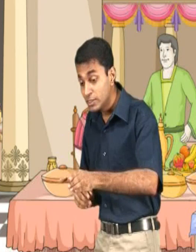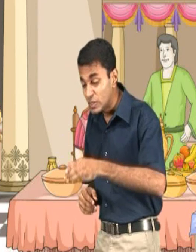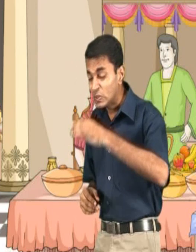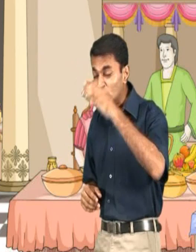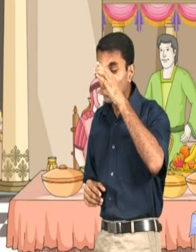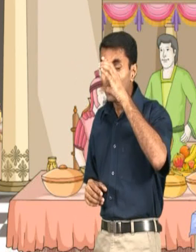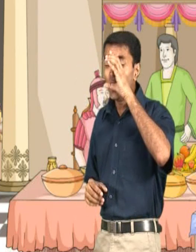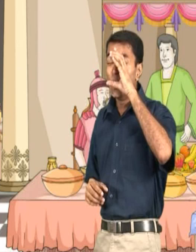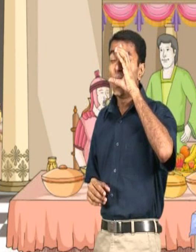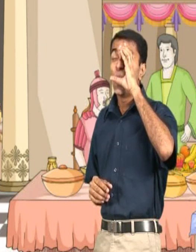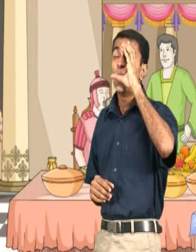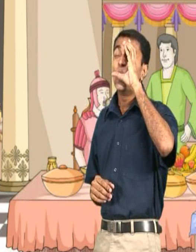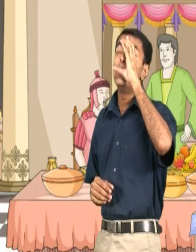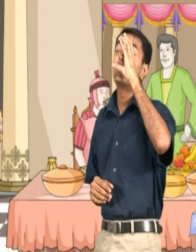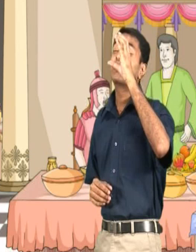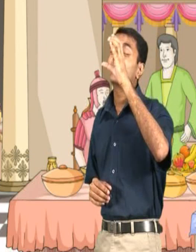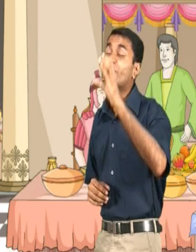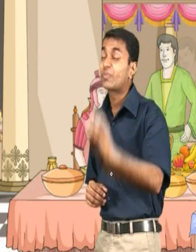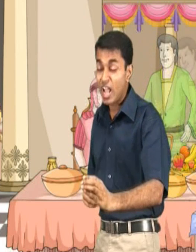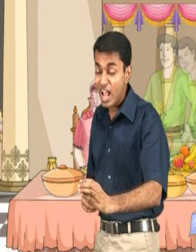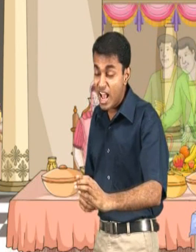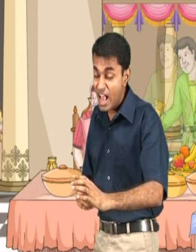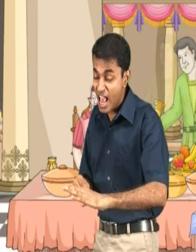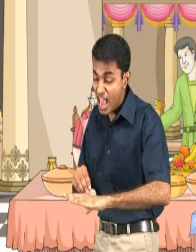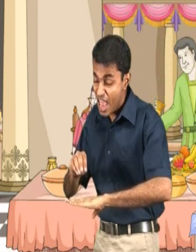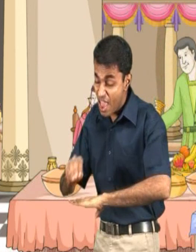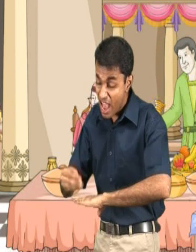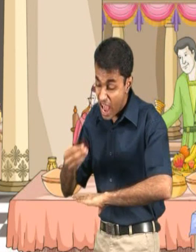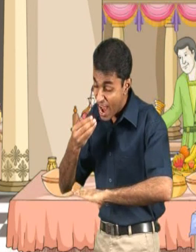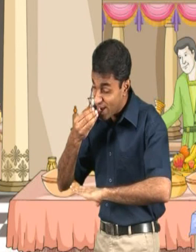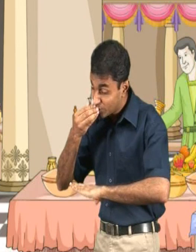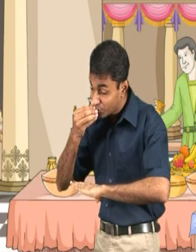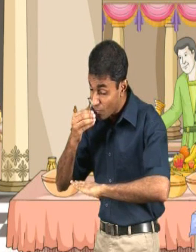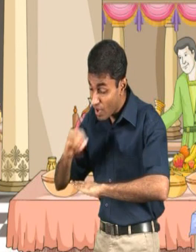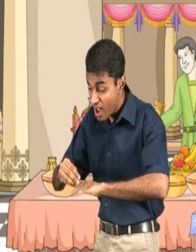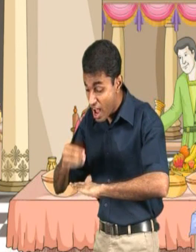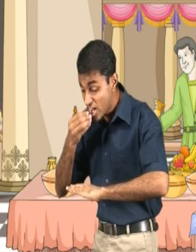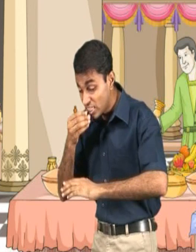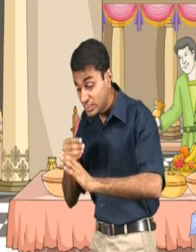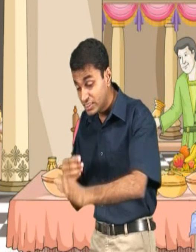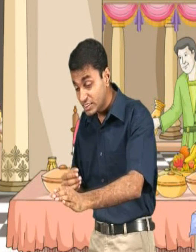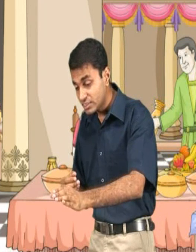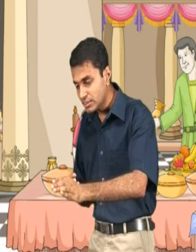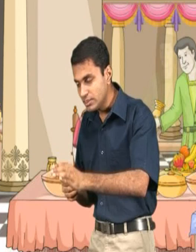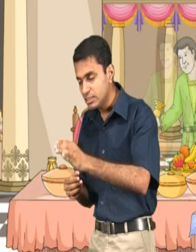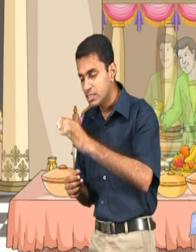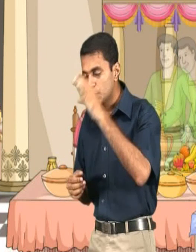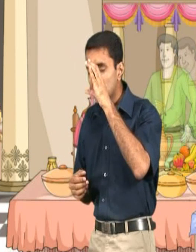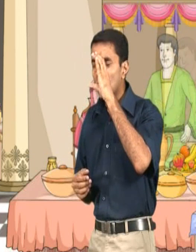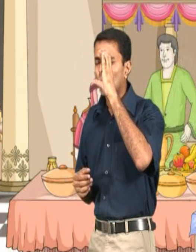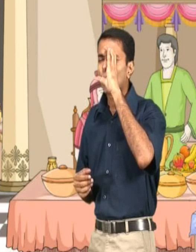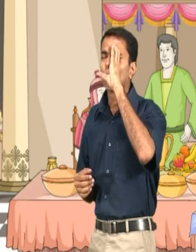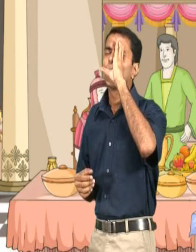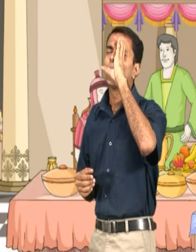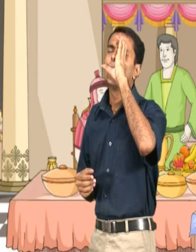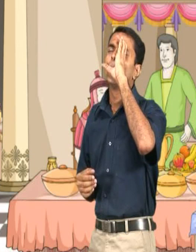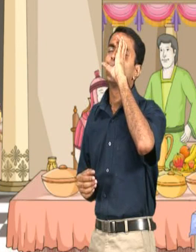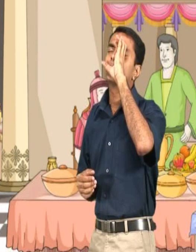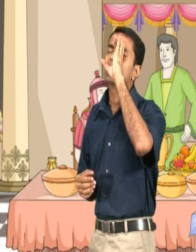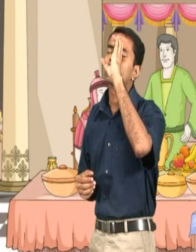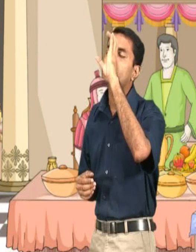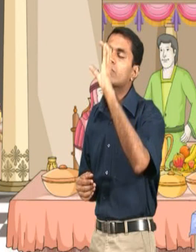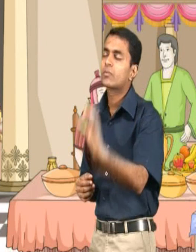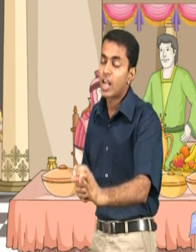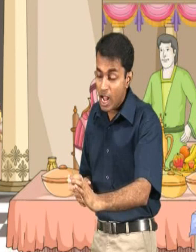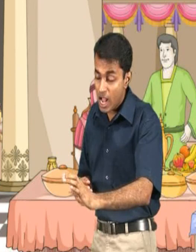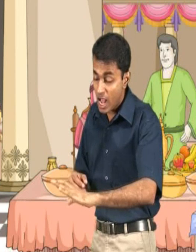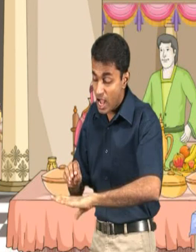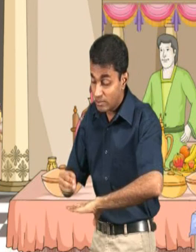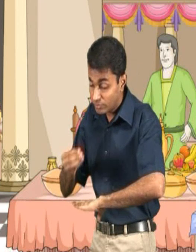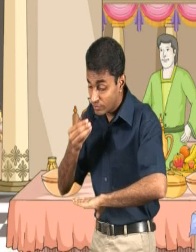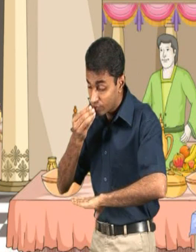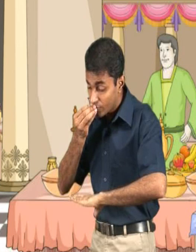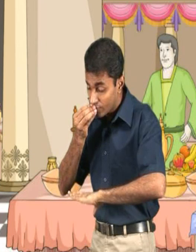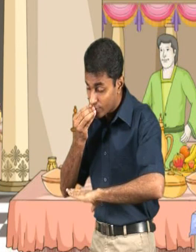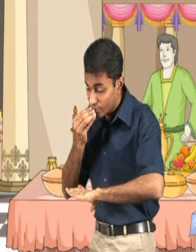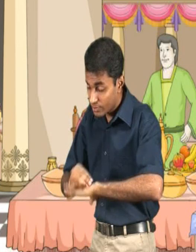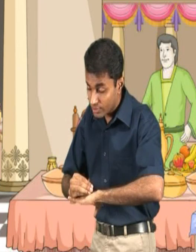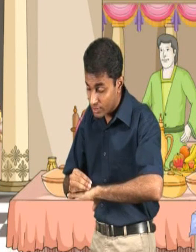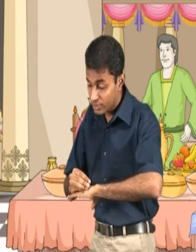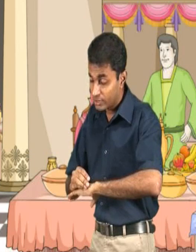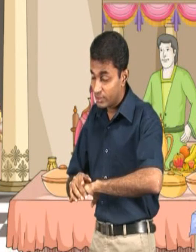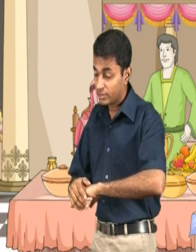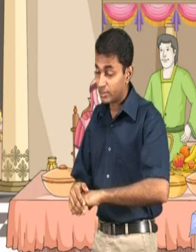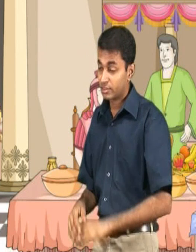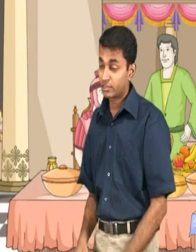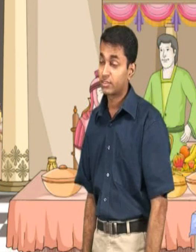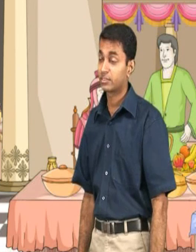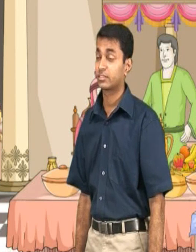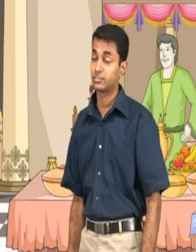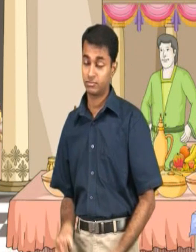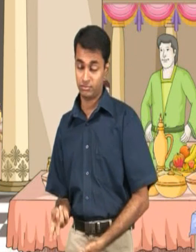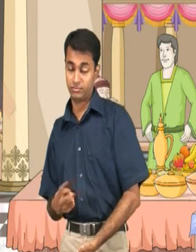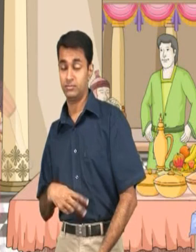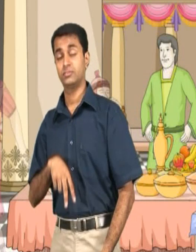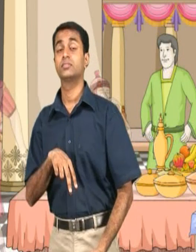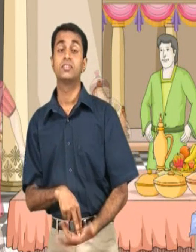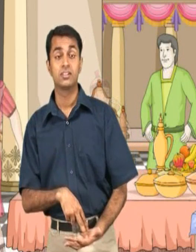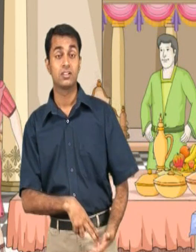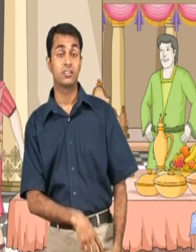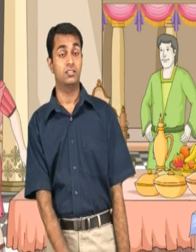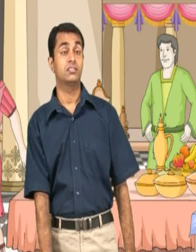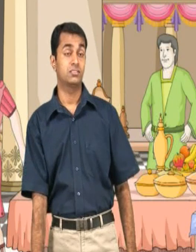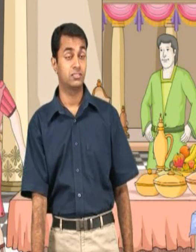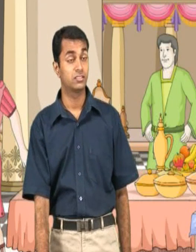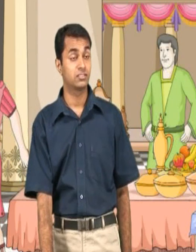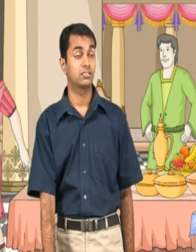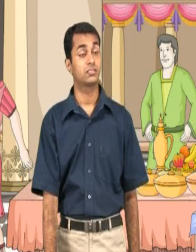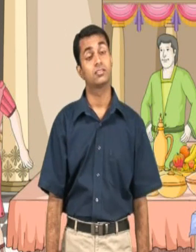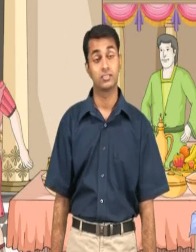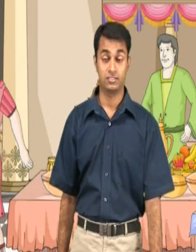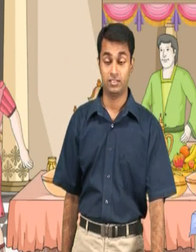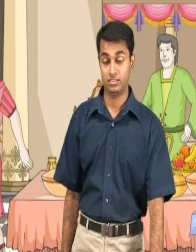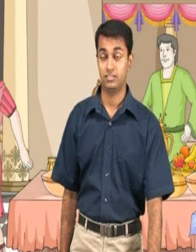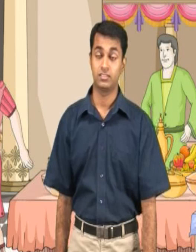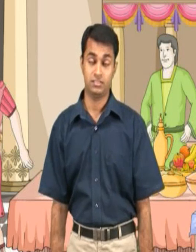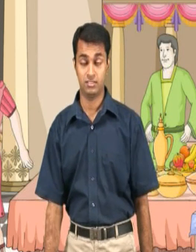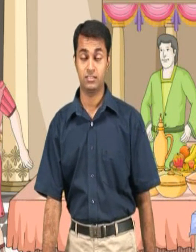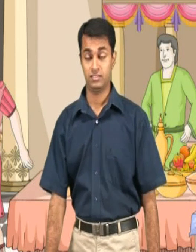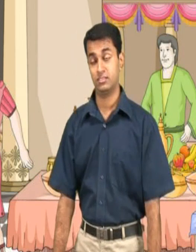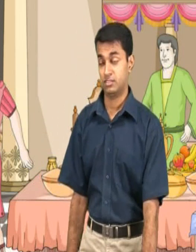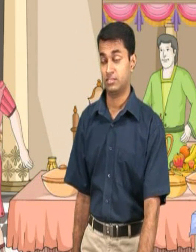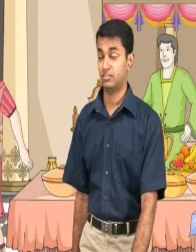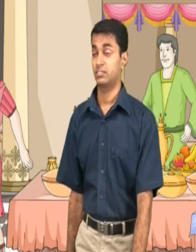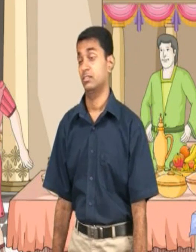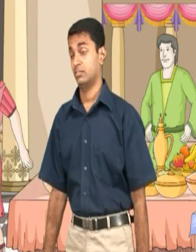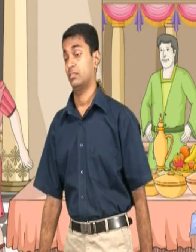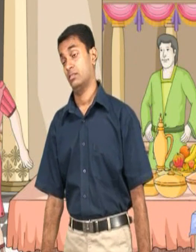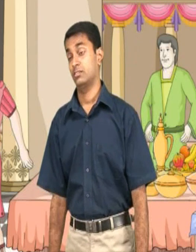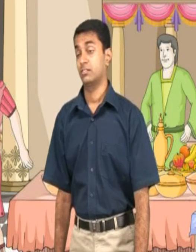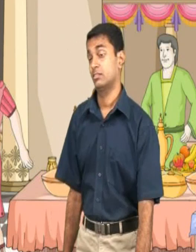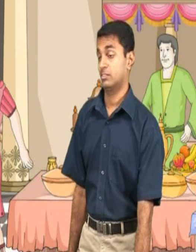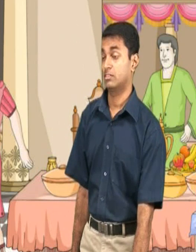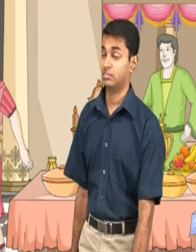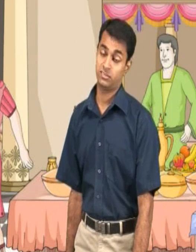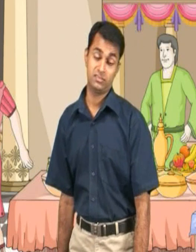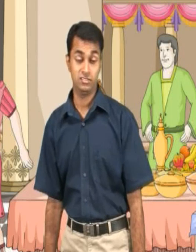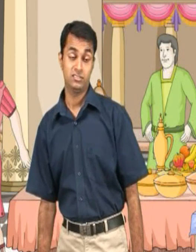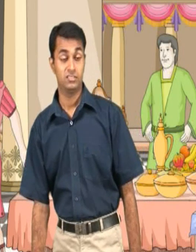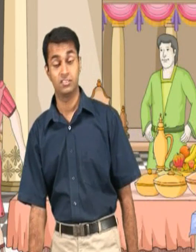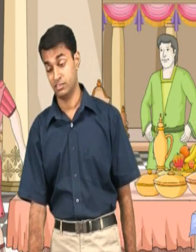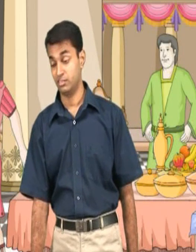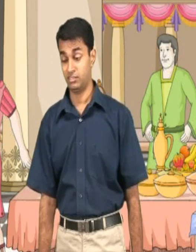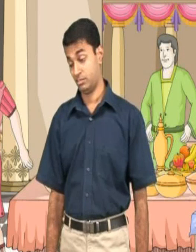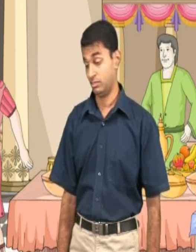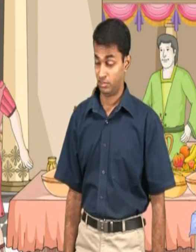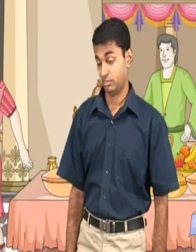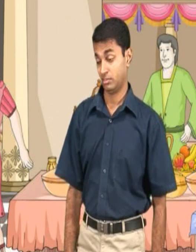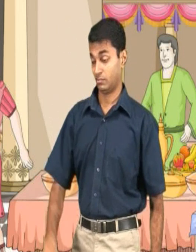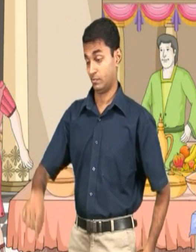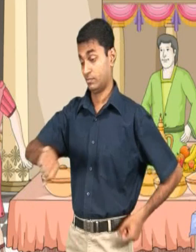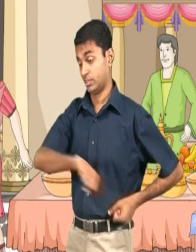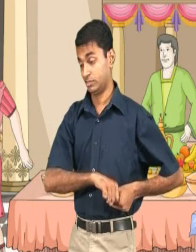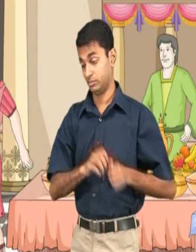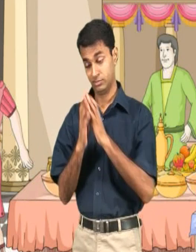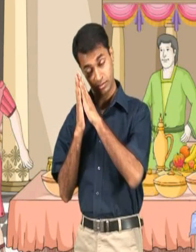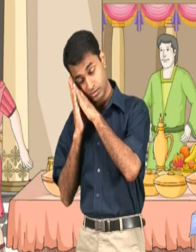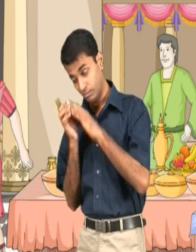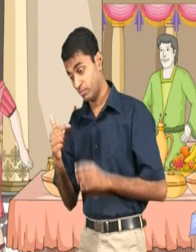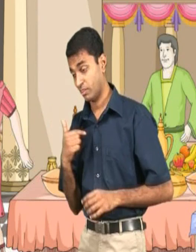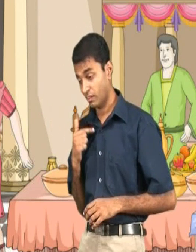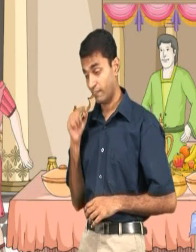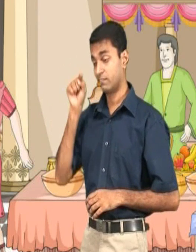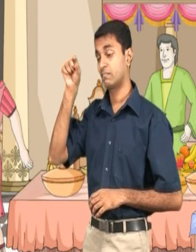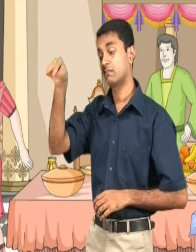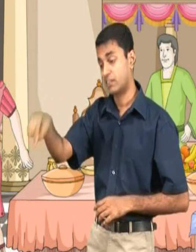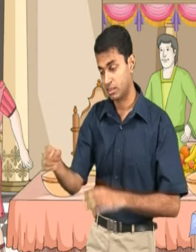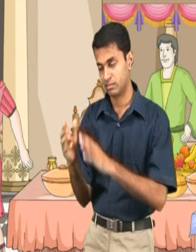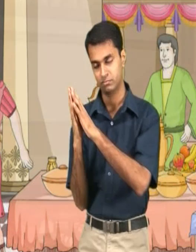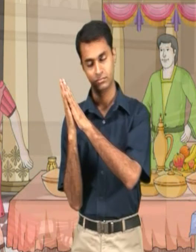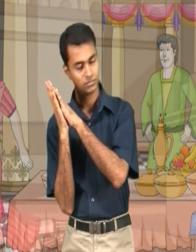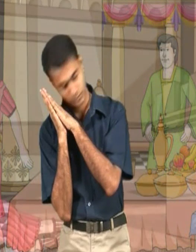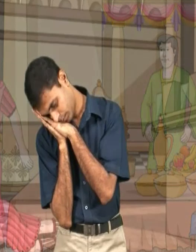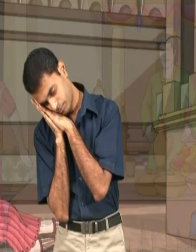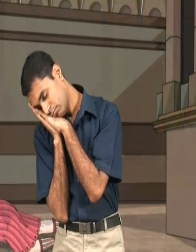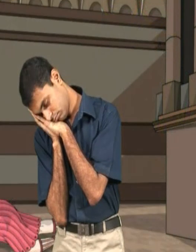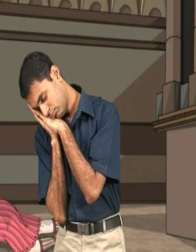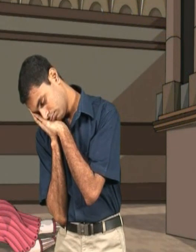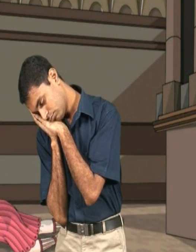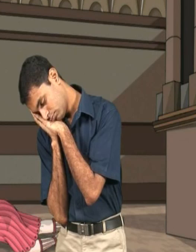Then David invited Uriah to eat and drink with him, and he got Uriah drunk.